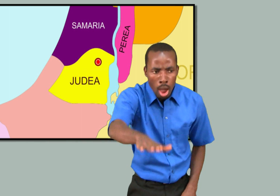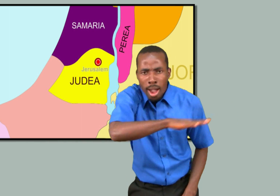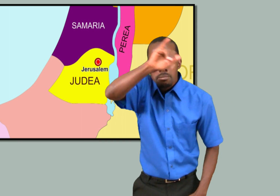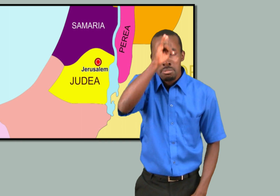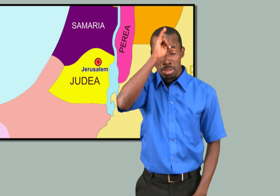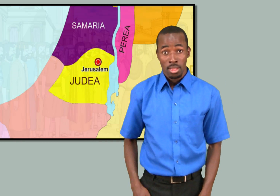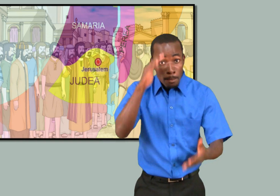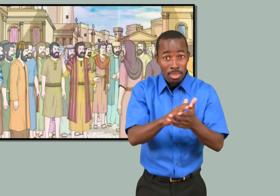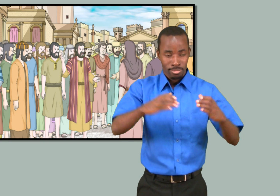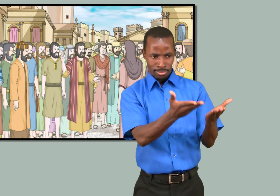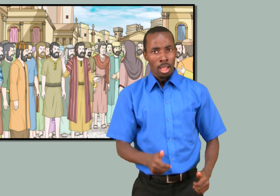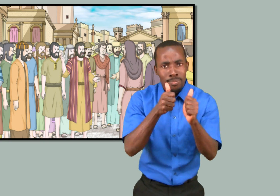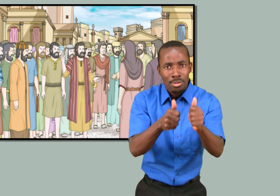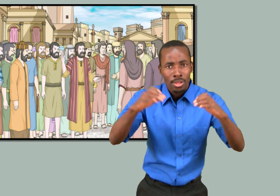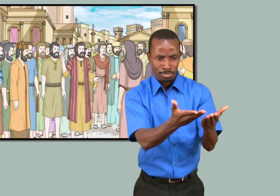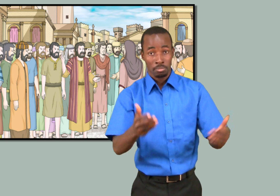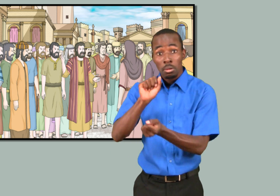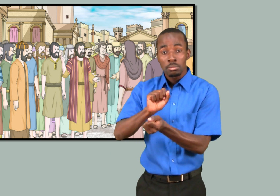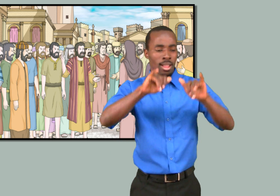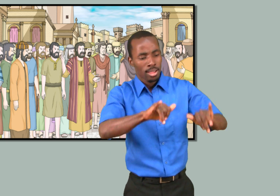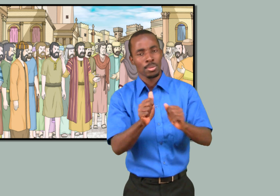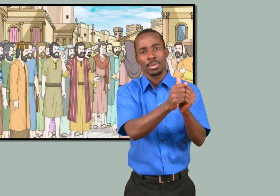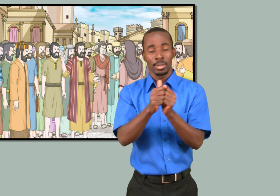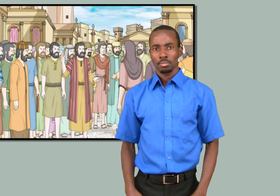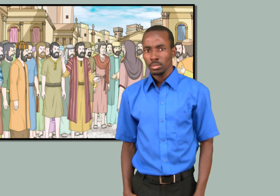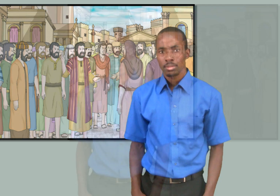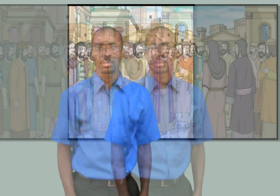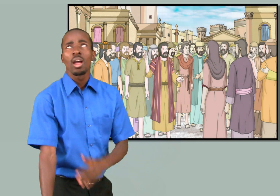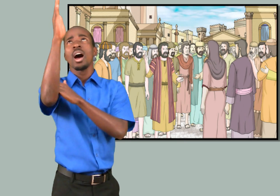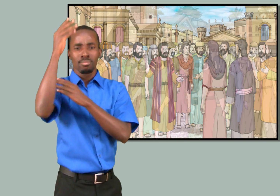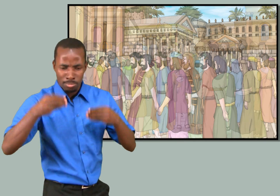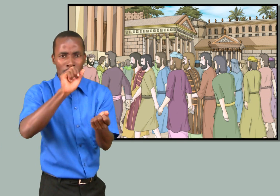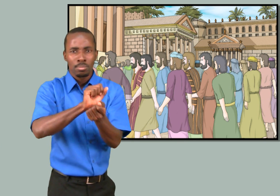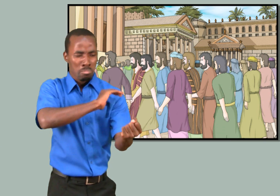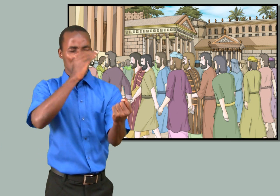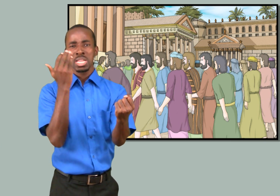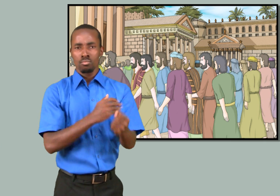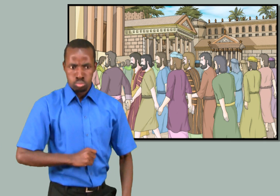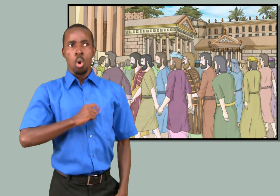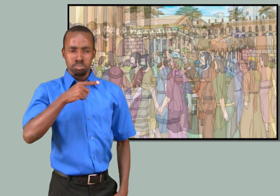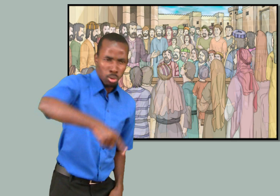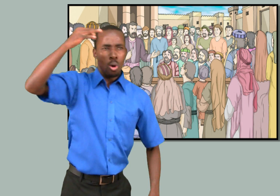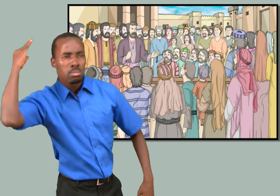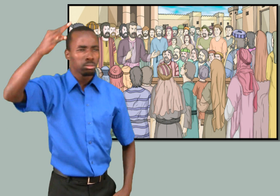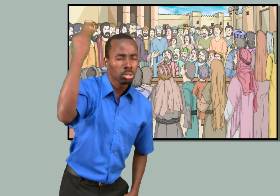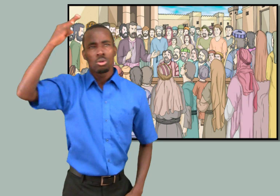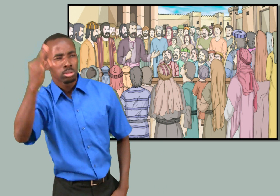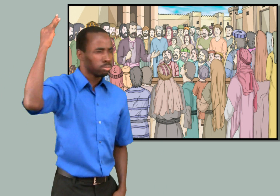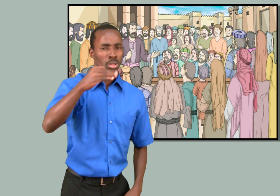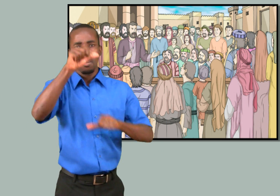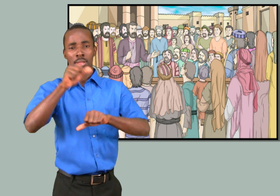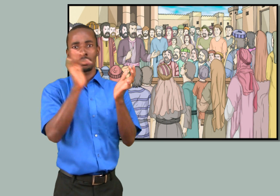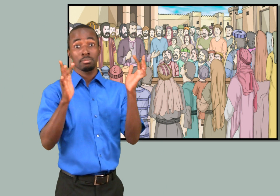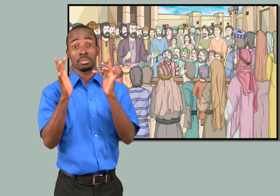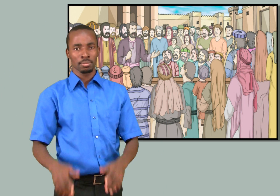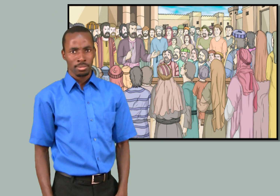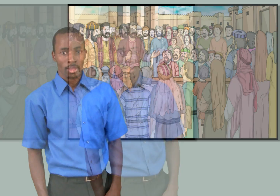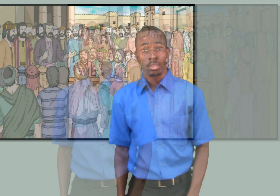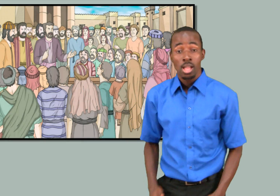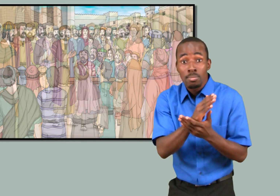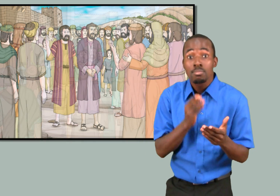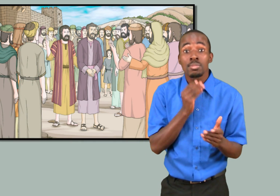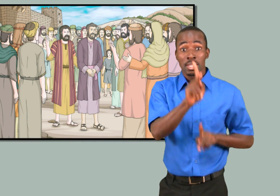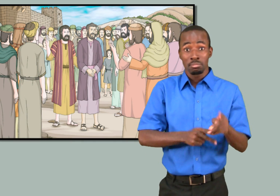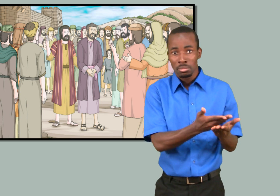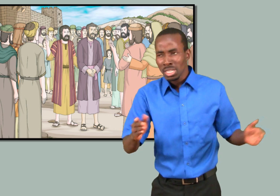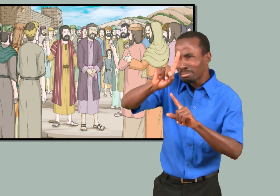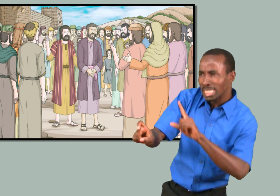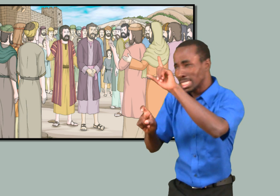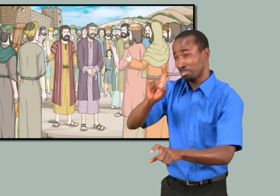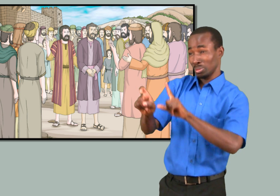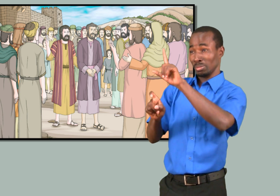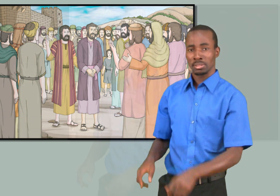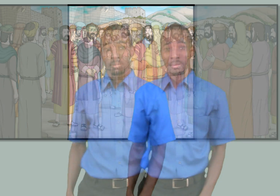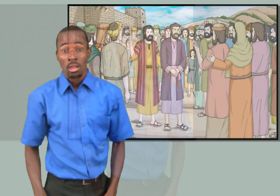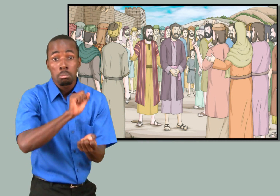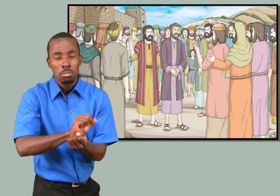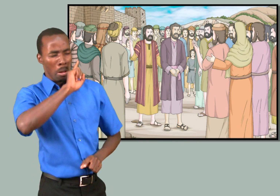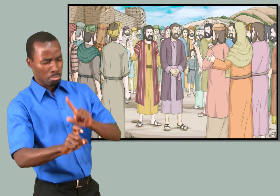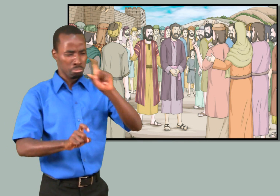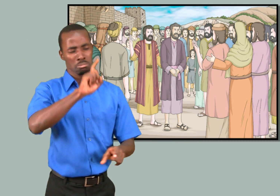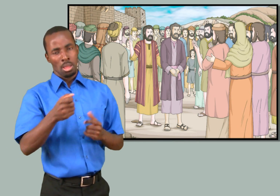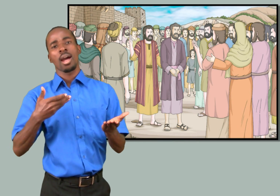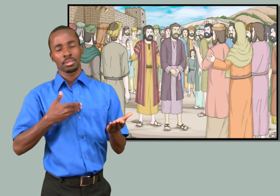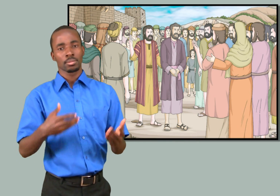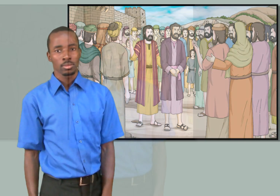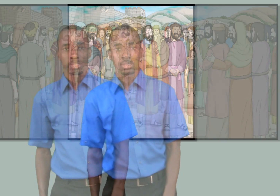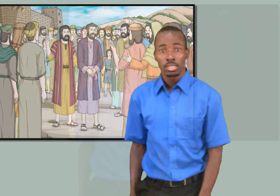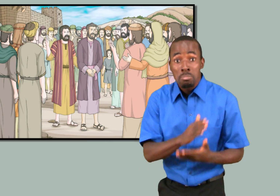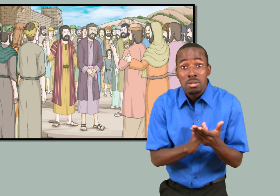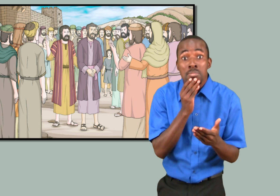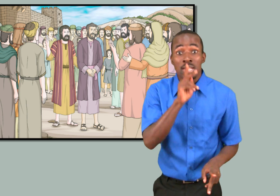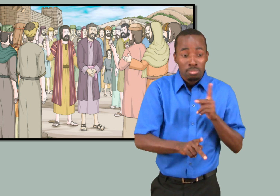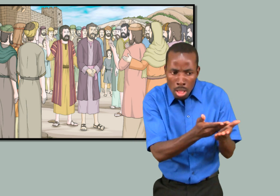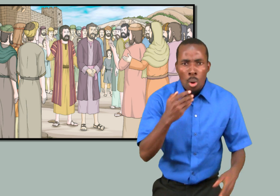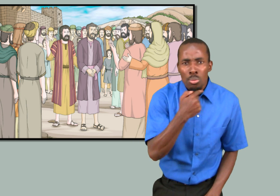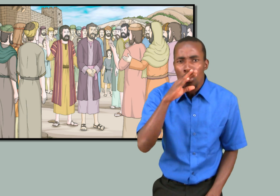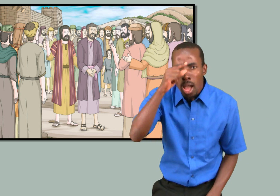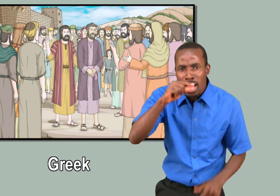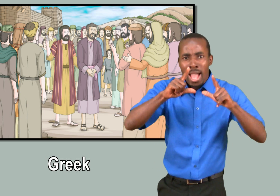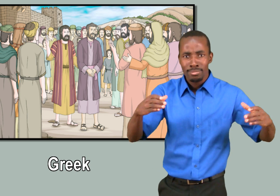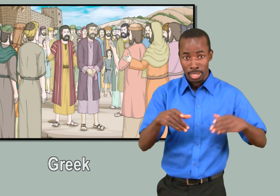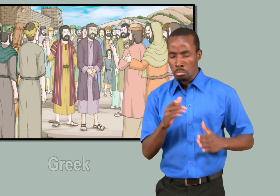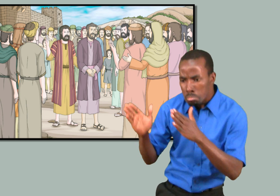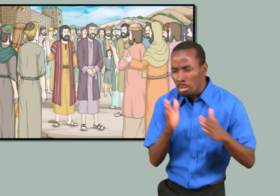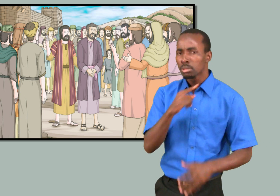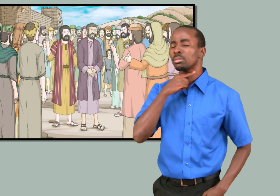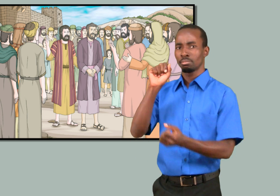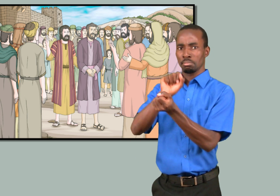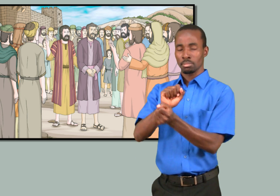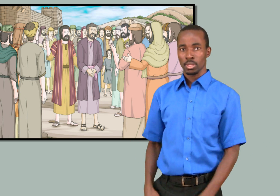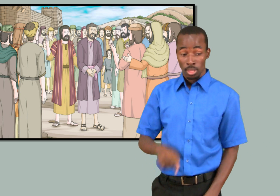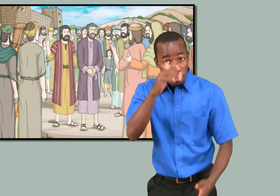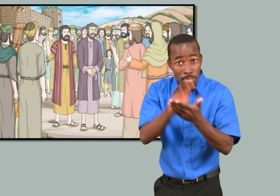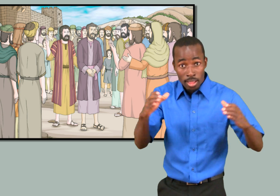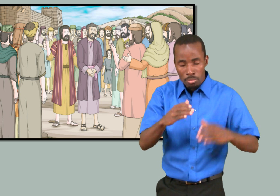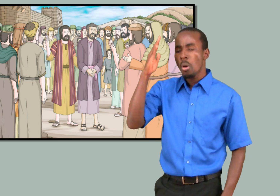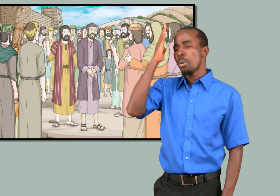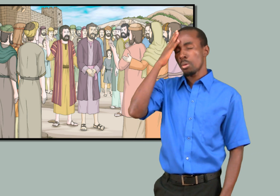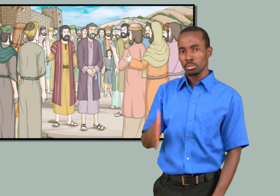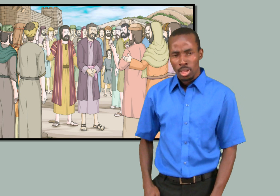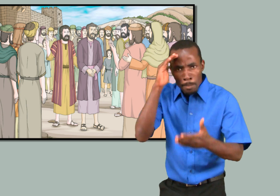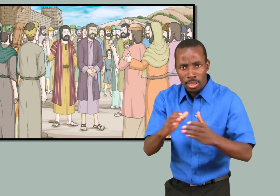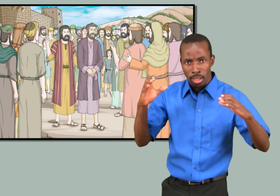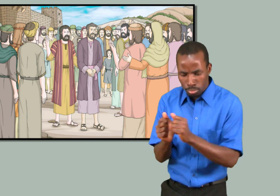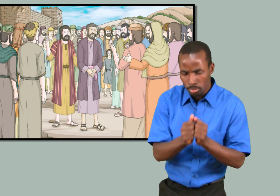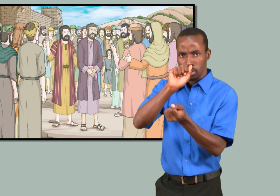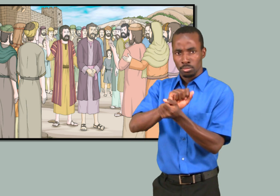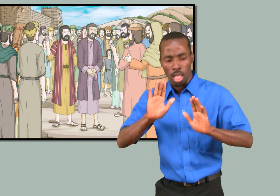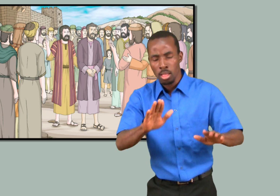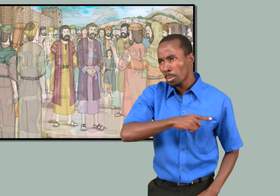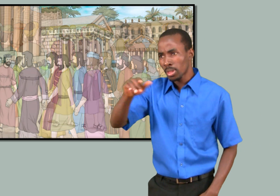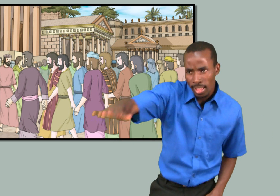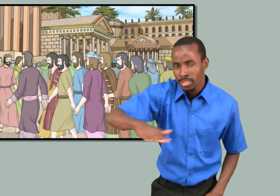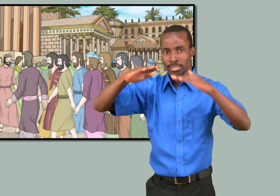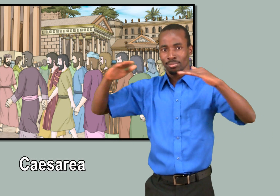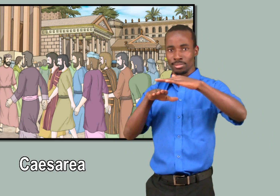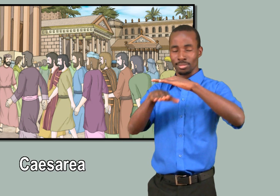So Saul stayed with them, moving about freely in Jerusalem and speaking boldly in the name of the Lord. He talked and debated with the Grecian Jews, but they tried to kill him.